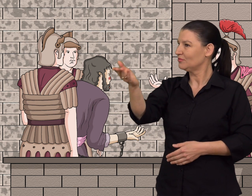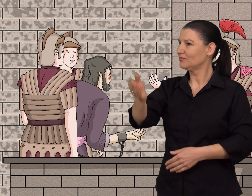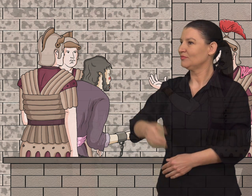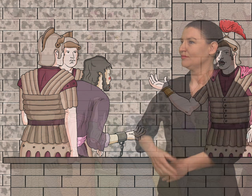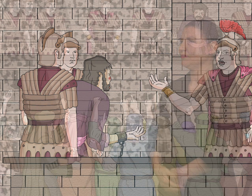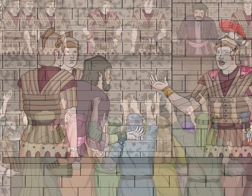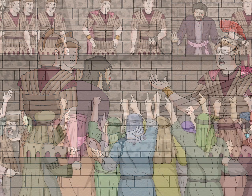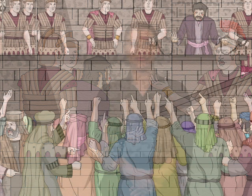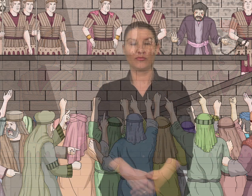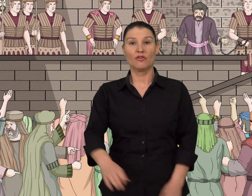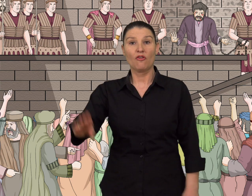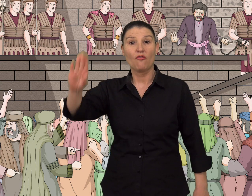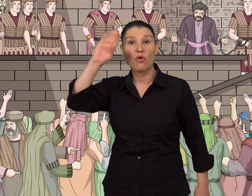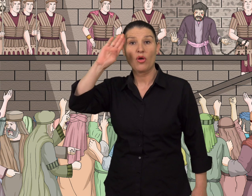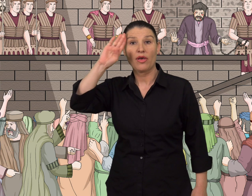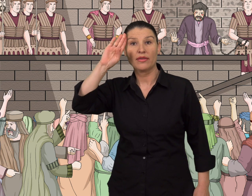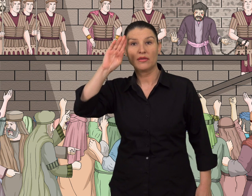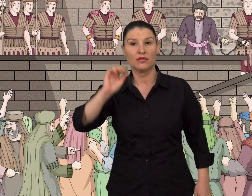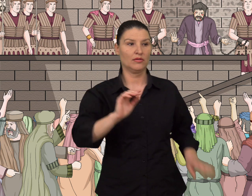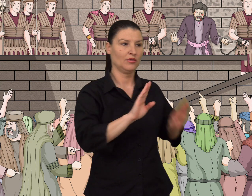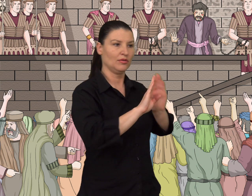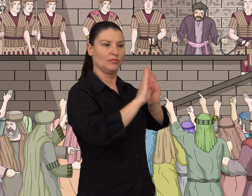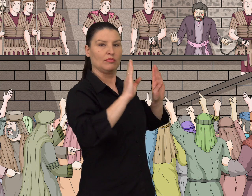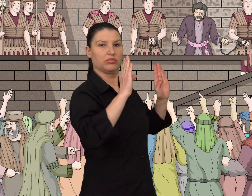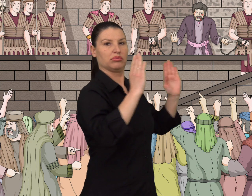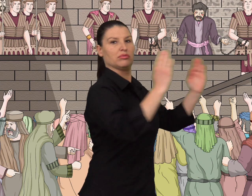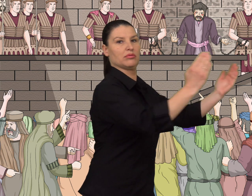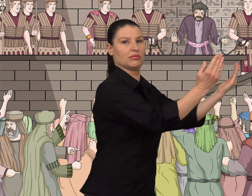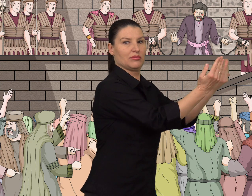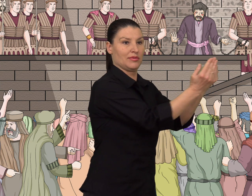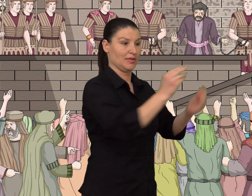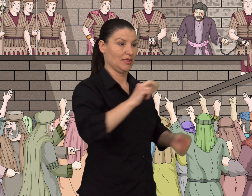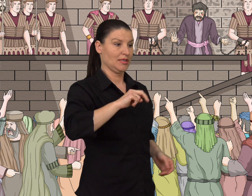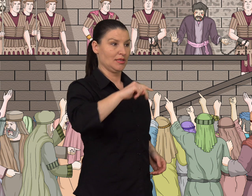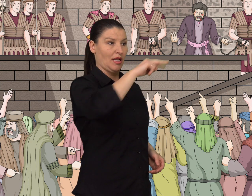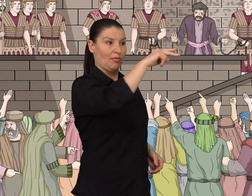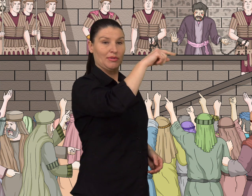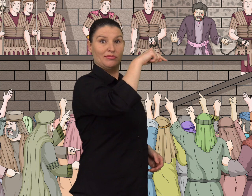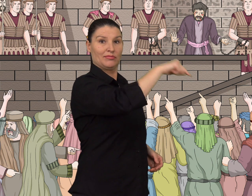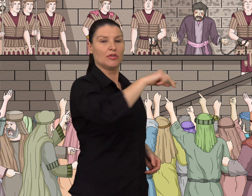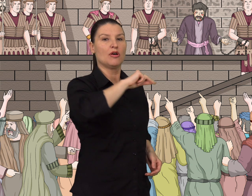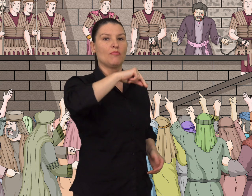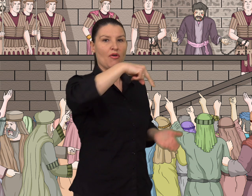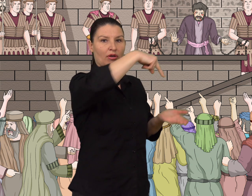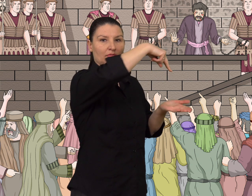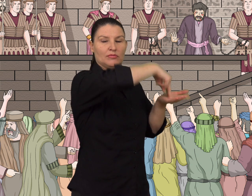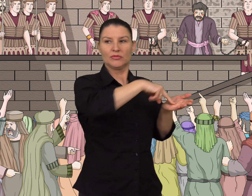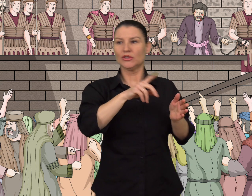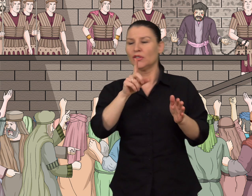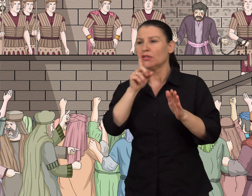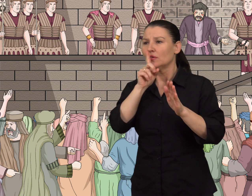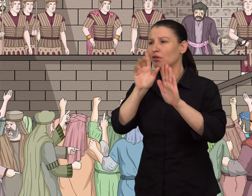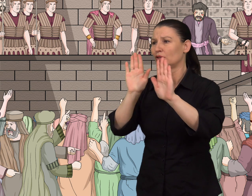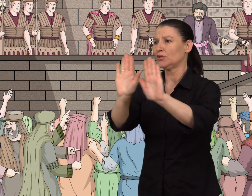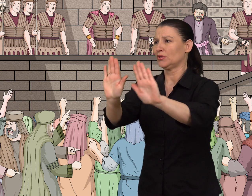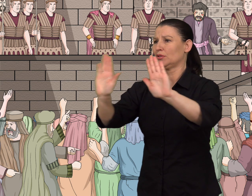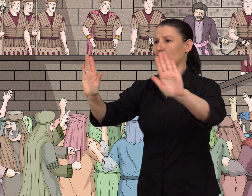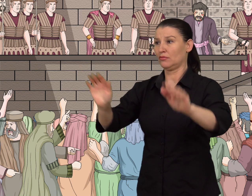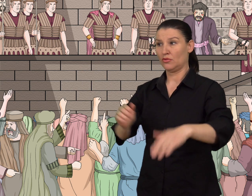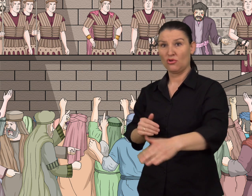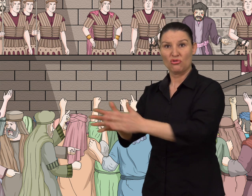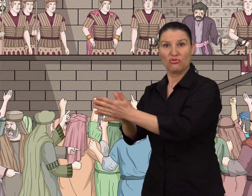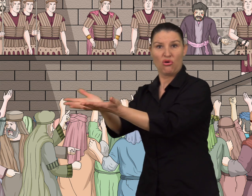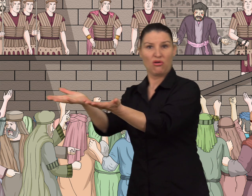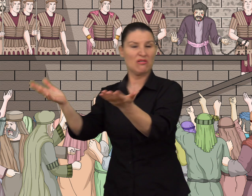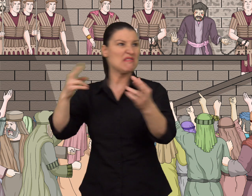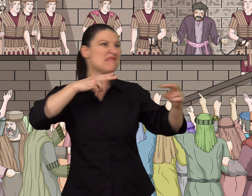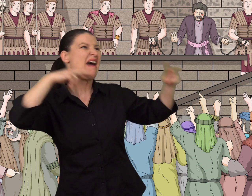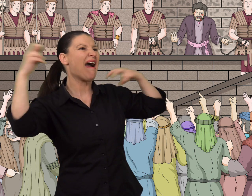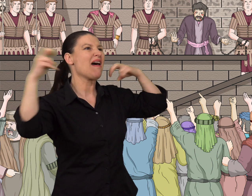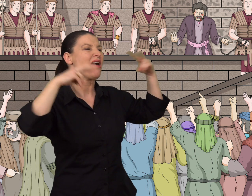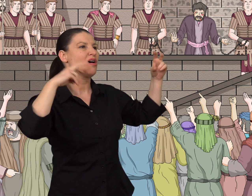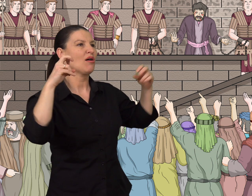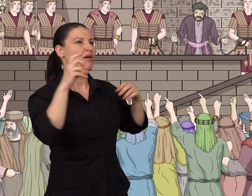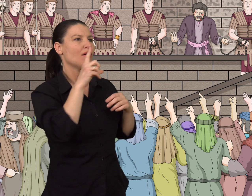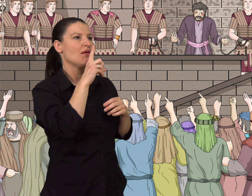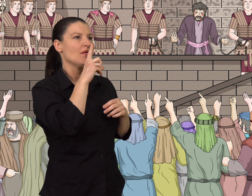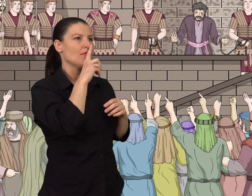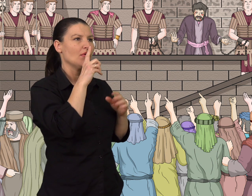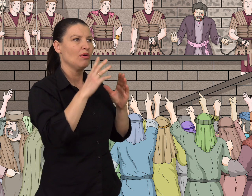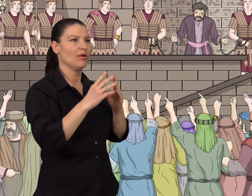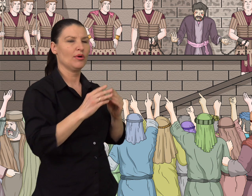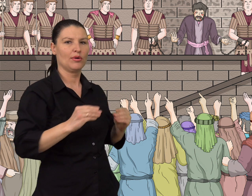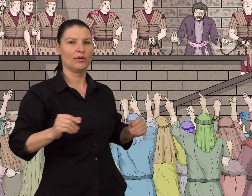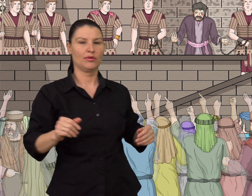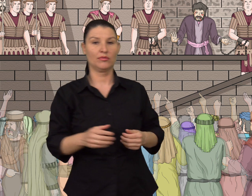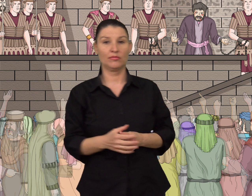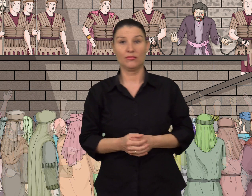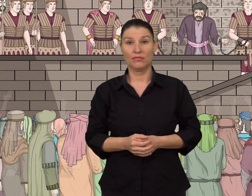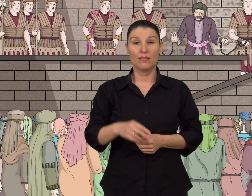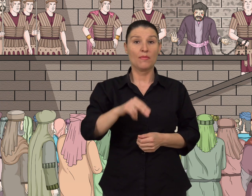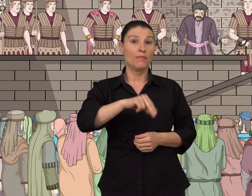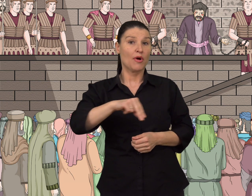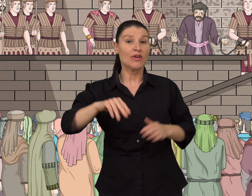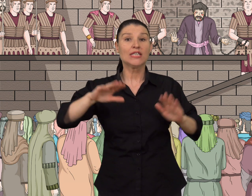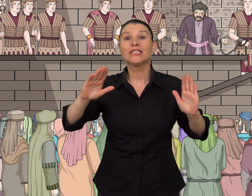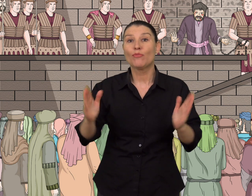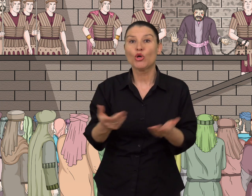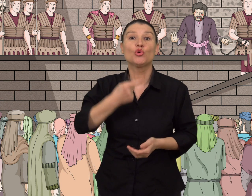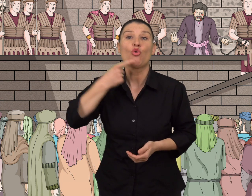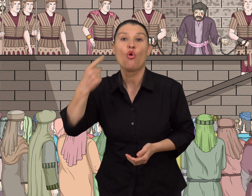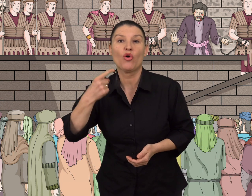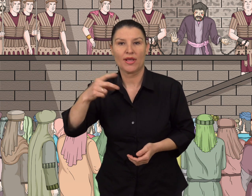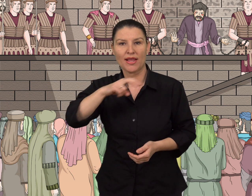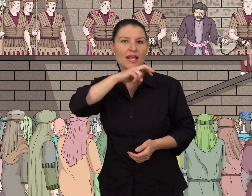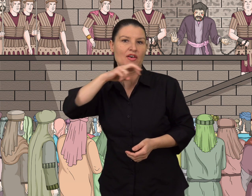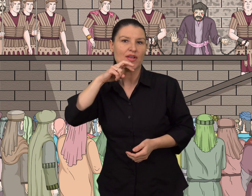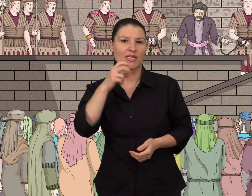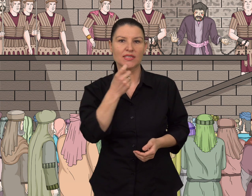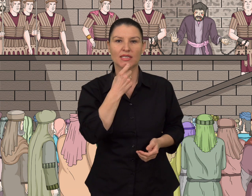Having received permission, Paul stood on the steps and motioned to the crowd.